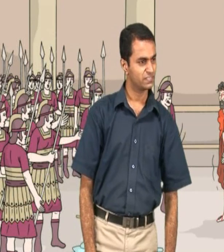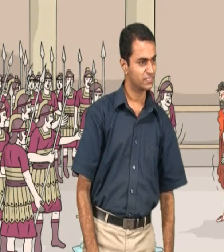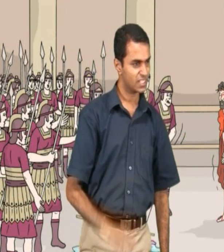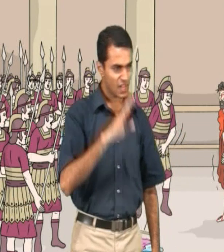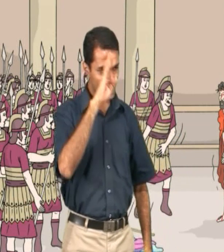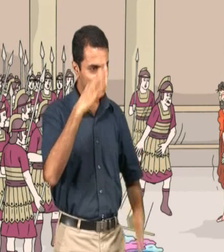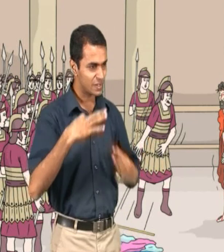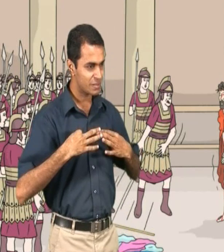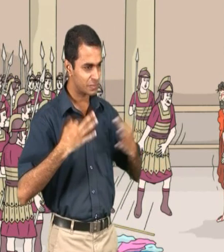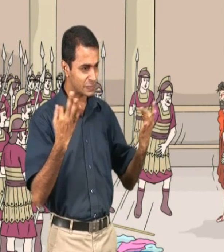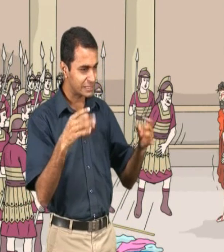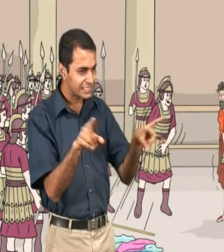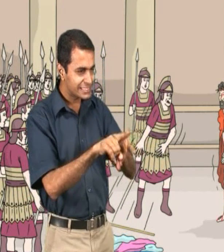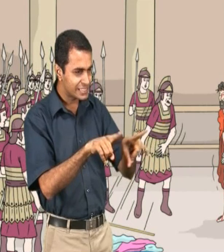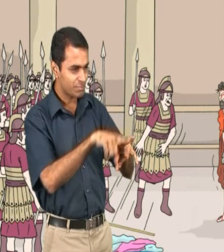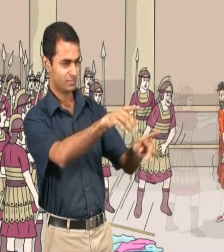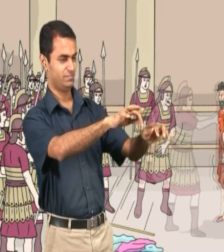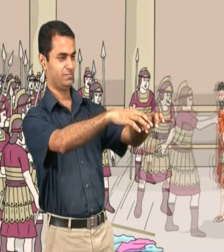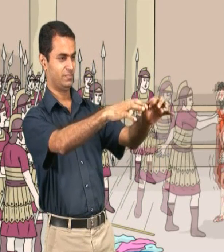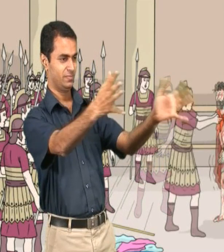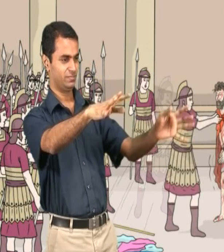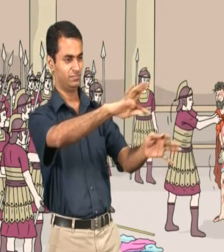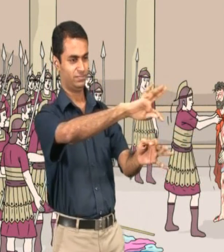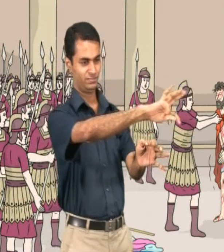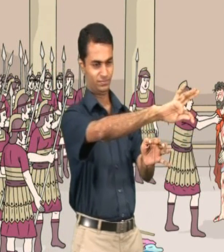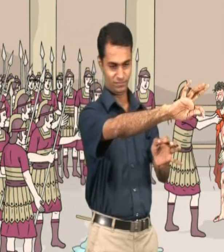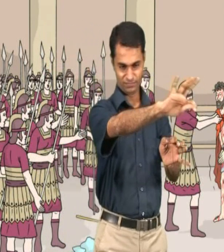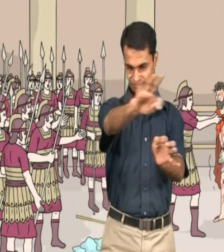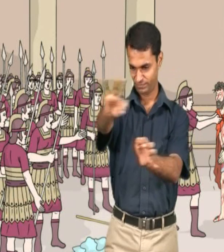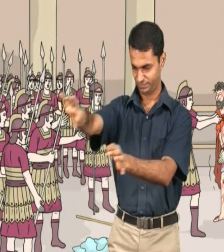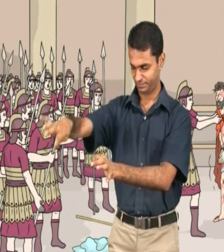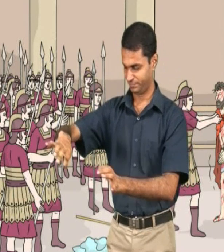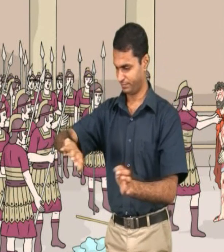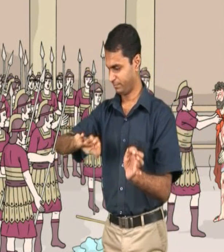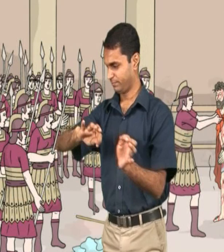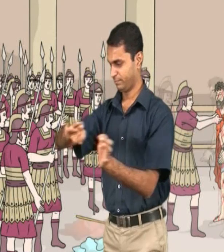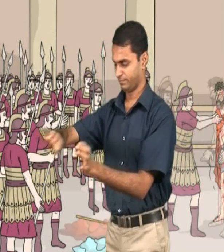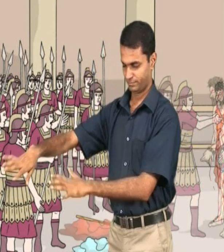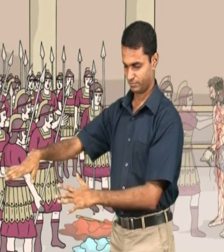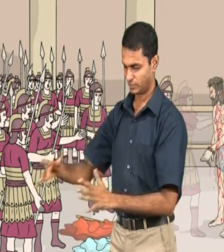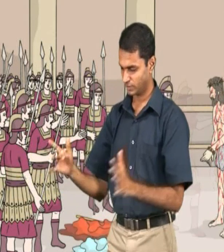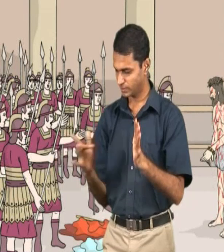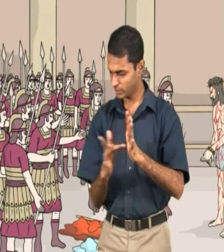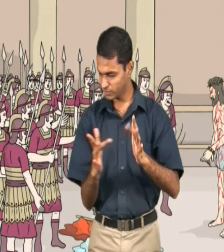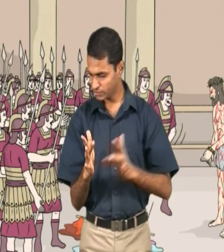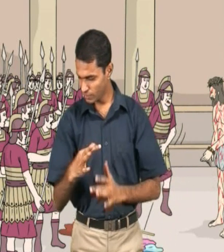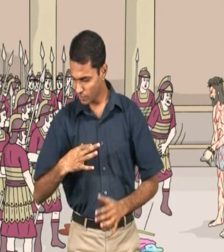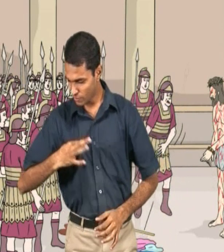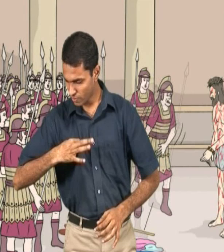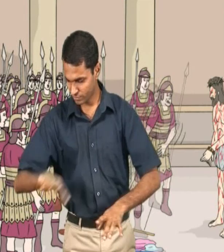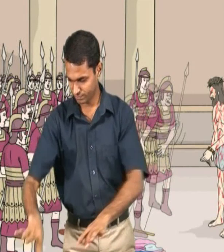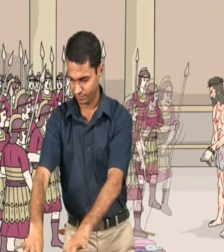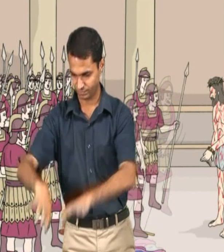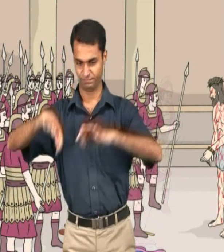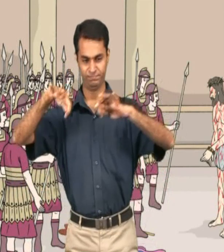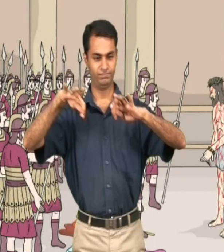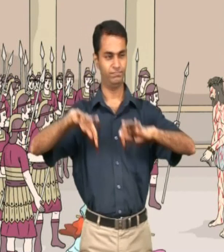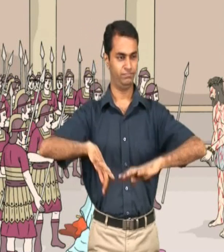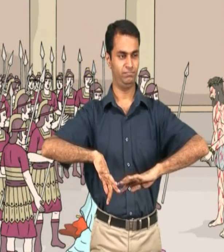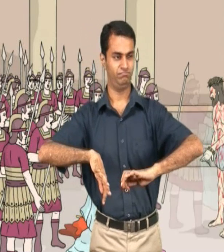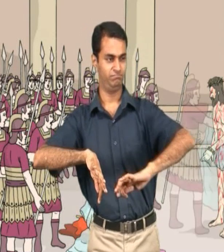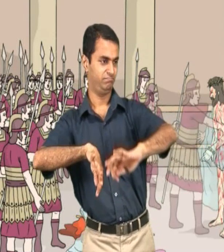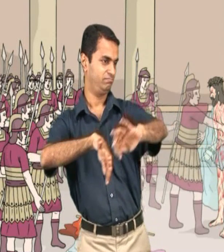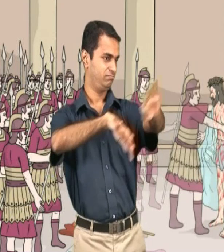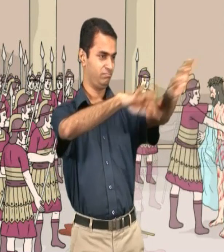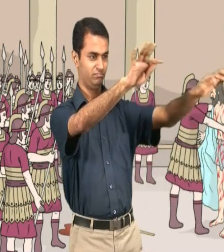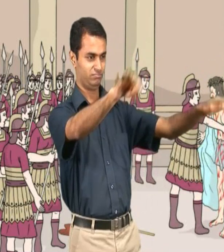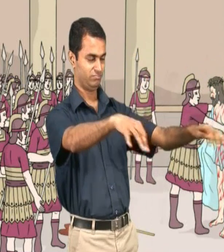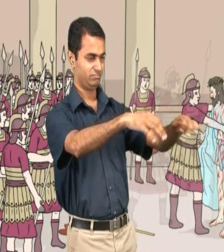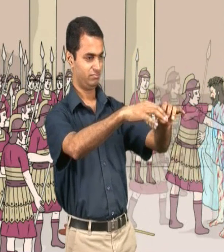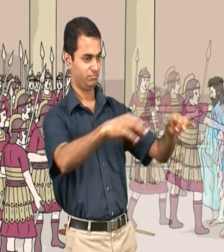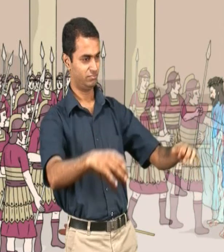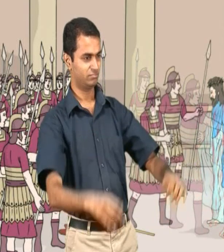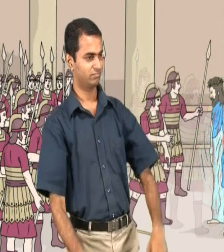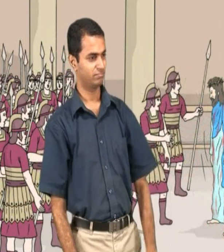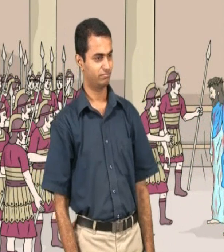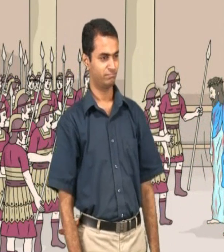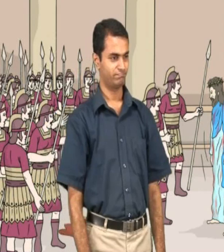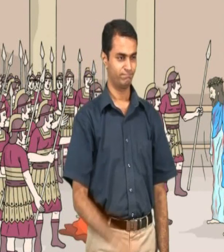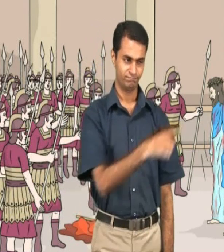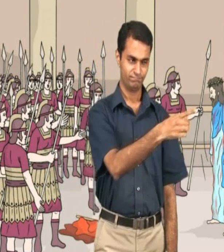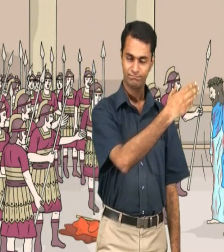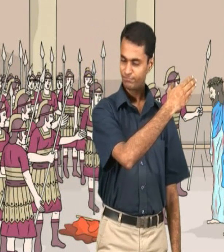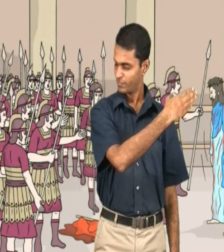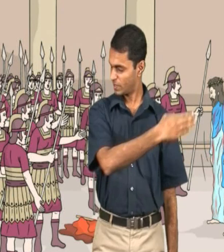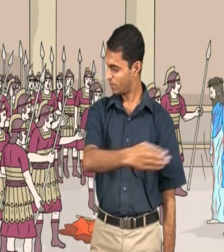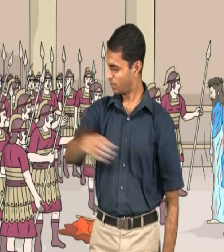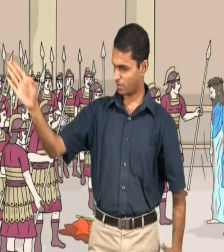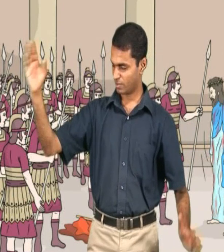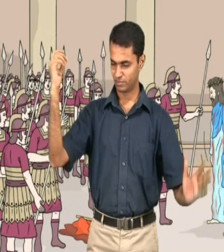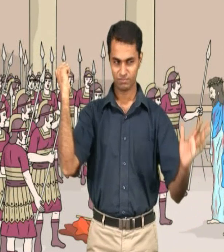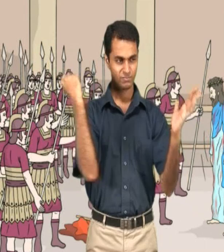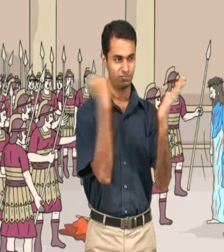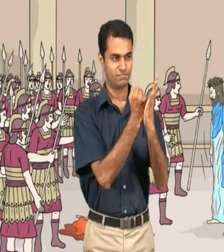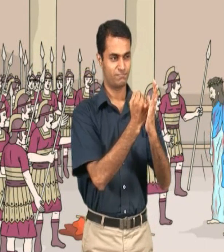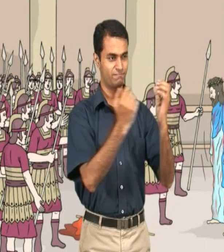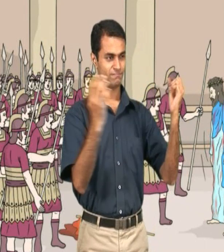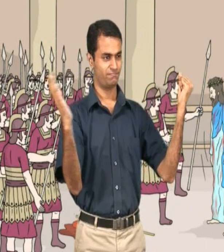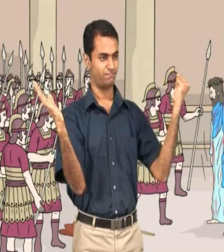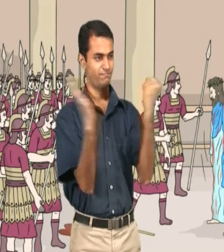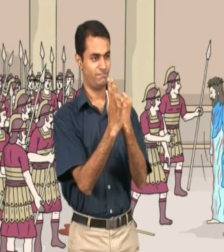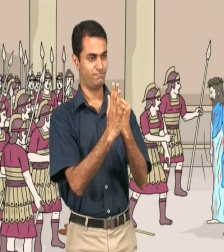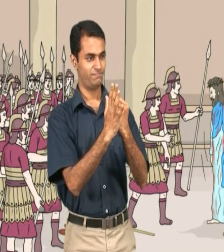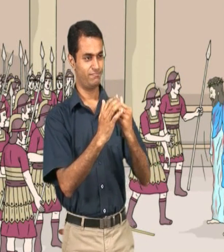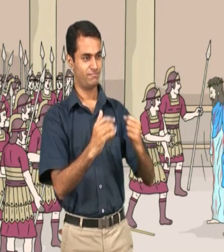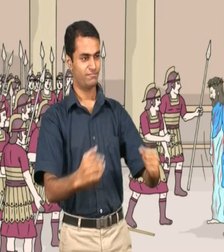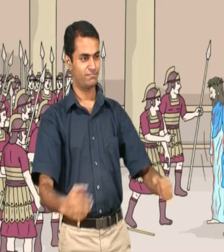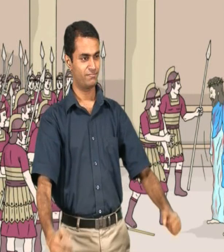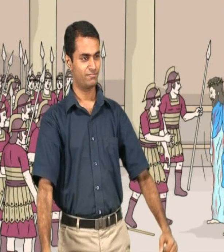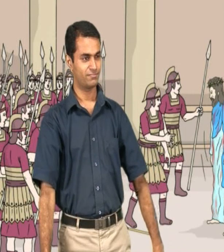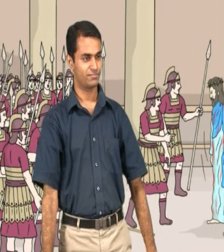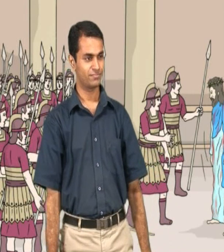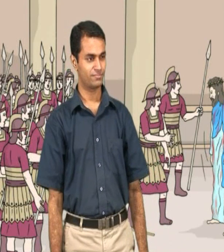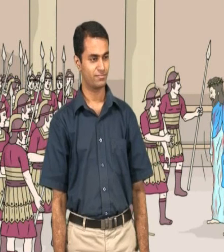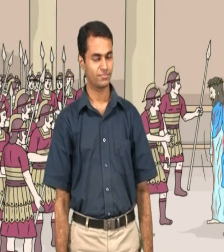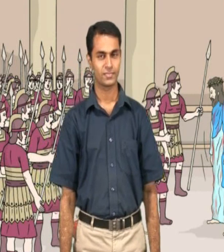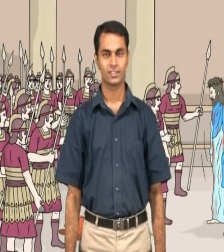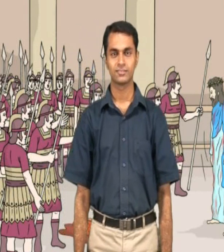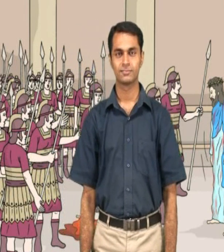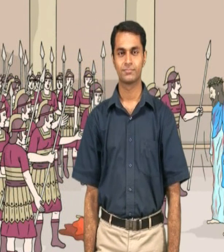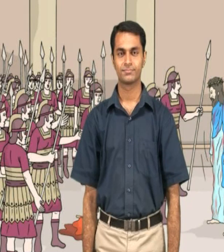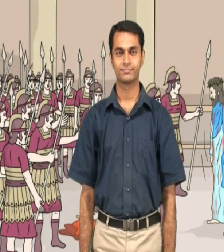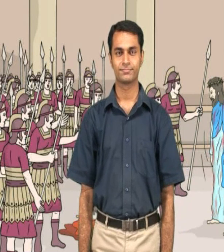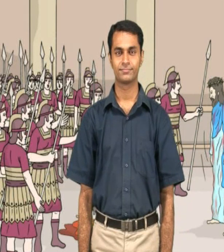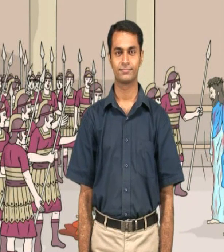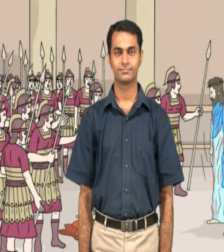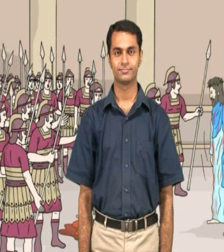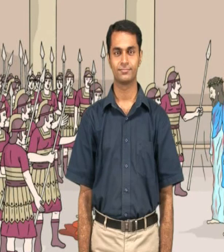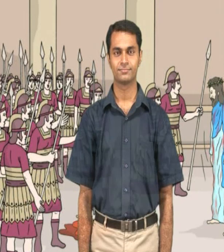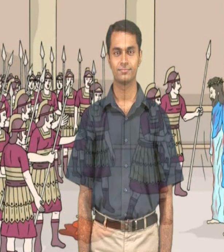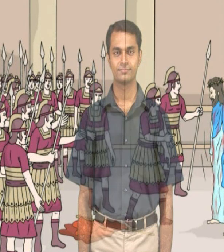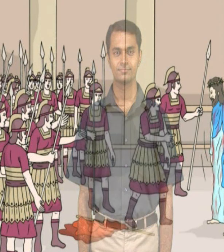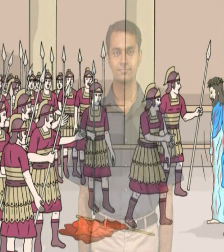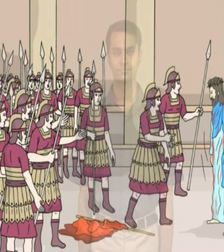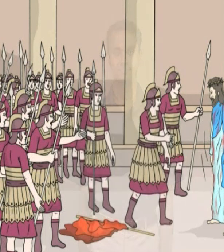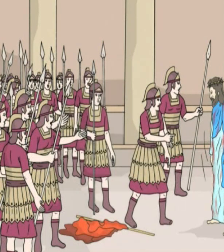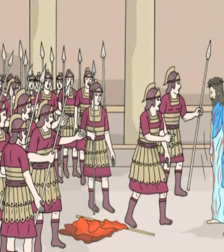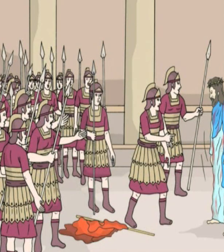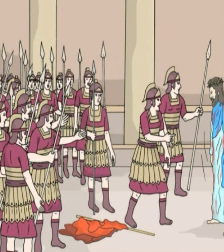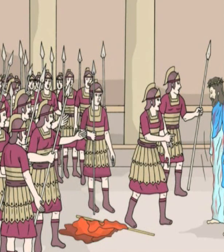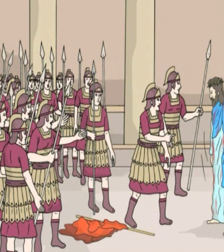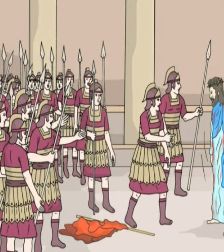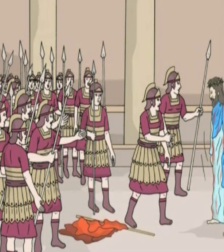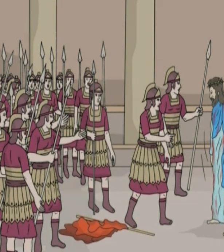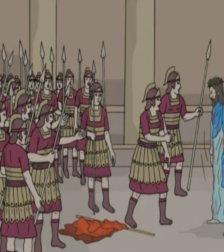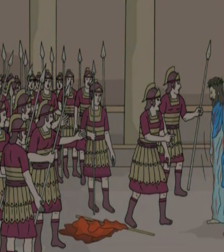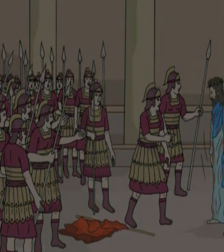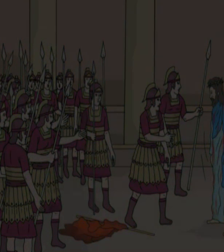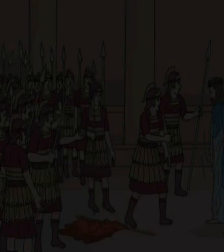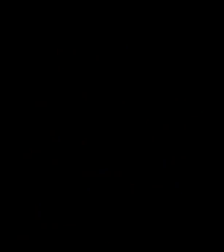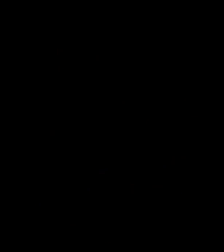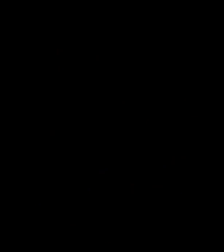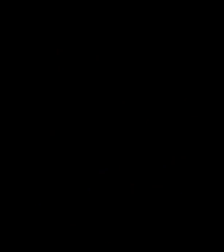And even Herod and his soldiers ridiculed and mocked Him. Dressing Him in a fine robe, they sent Him back to Pilate. That day Herod and Pilate became friends; before this time they had been enemies. Then Pilate called together the chief priests, the rulers, and the people, and said to them, “You brought me this man as one who was inciting the people to rebellion. I have examined Him here in your presence and found Him not guilty of your charges against Him. Neither has Herod, for he sent Him back to us. As you can see, He has done nothing deserving of death. Therefore I will punish Him and release Him.”